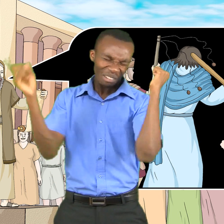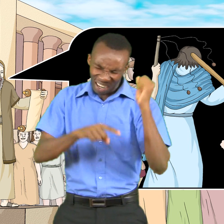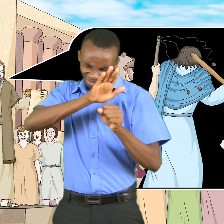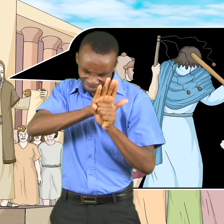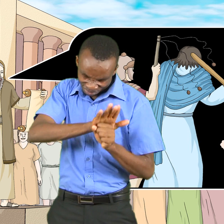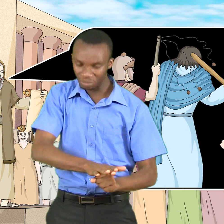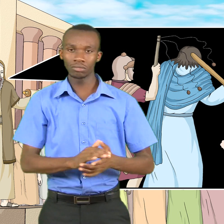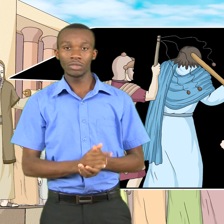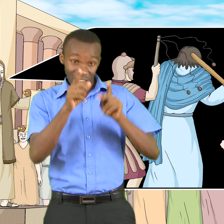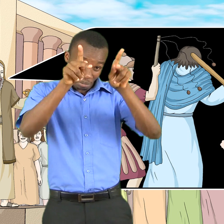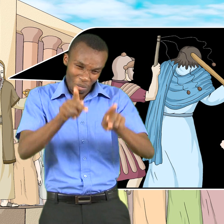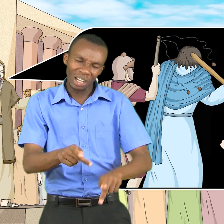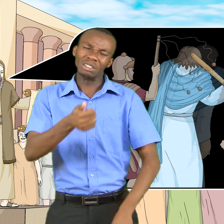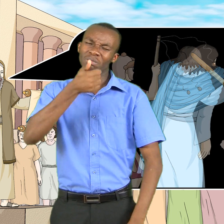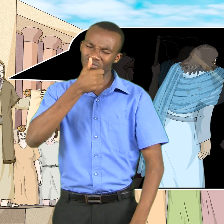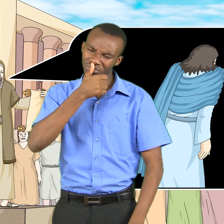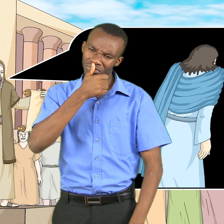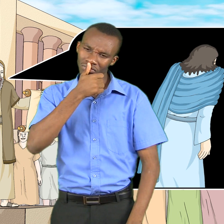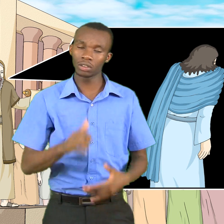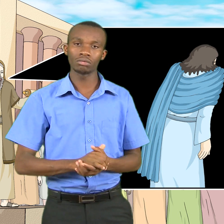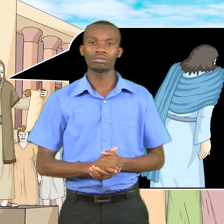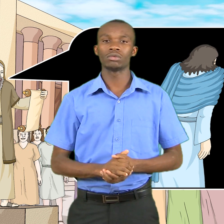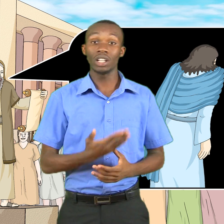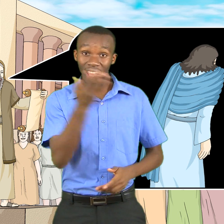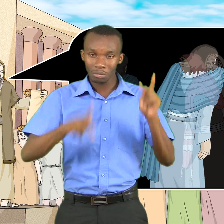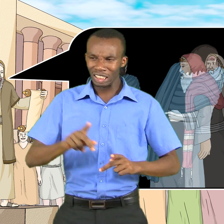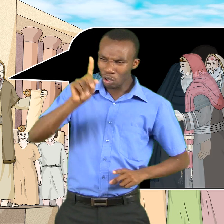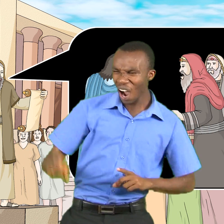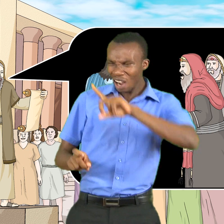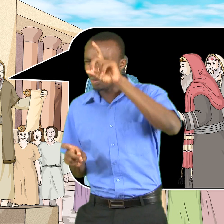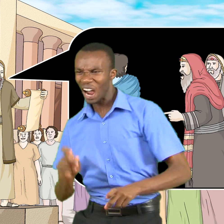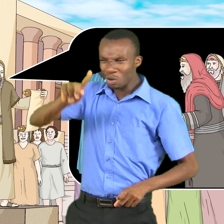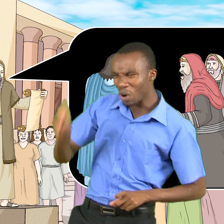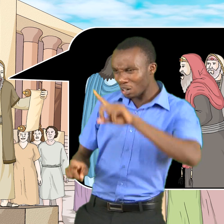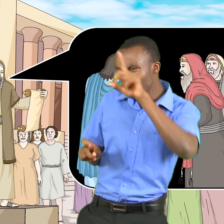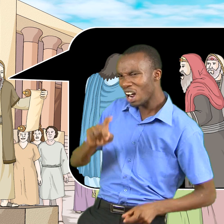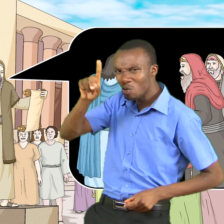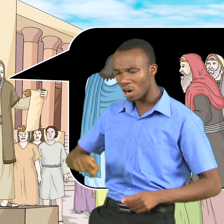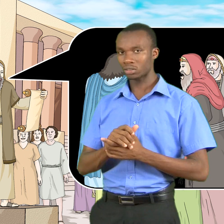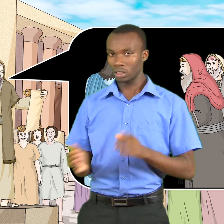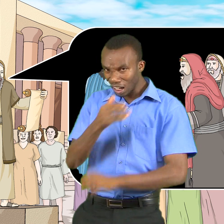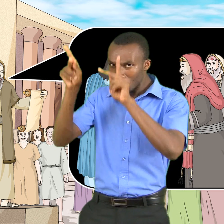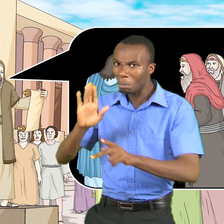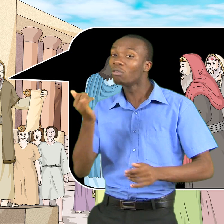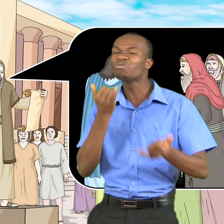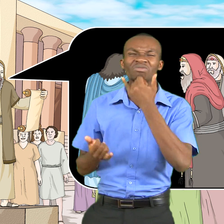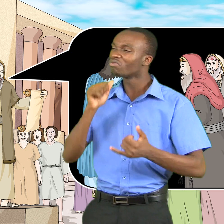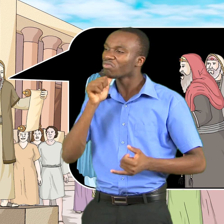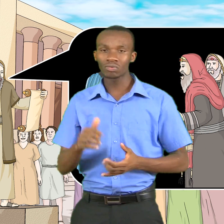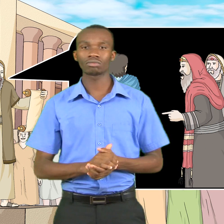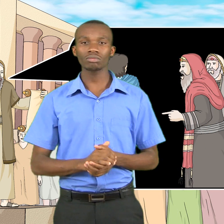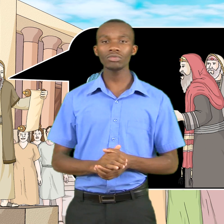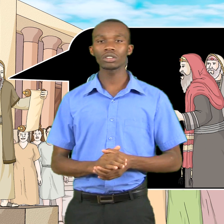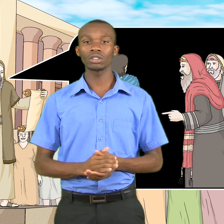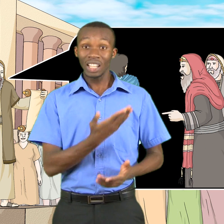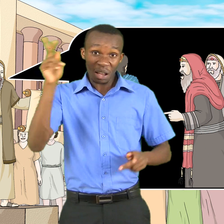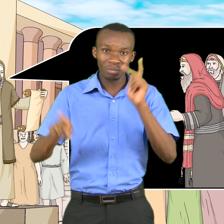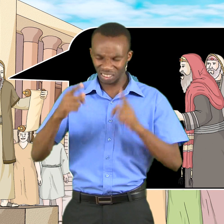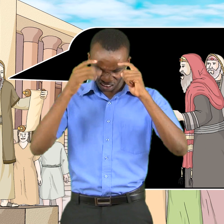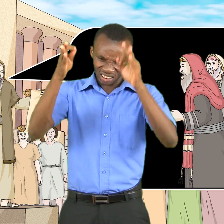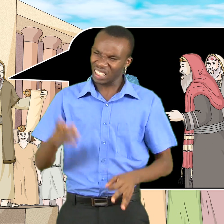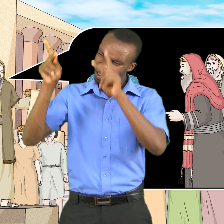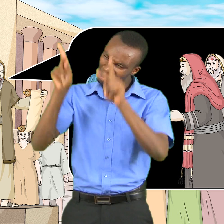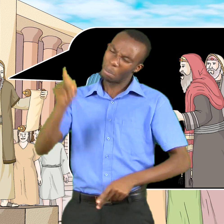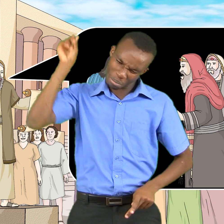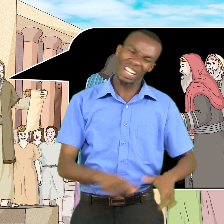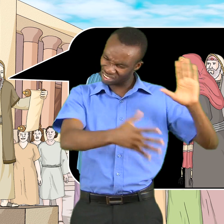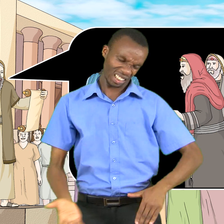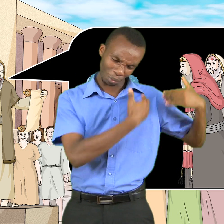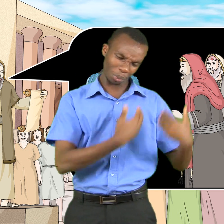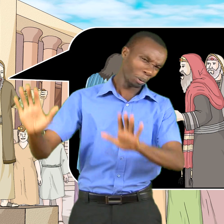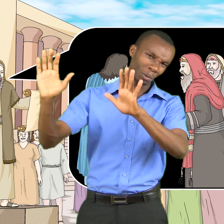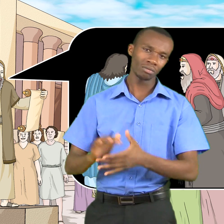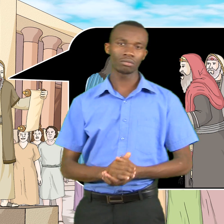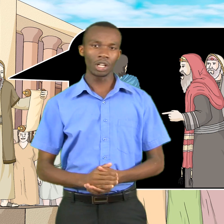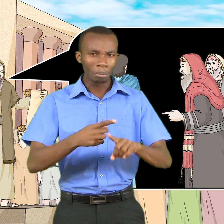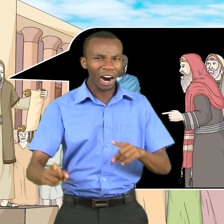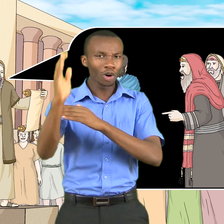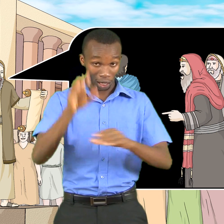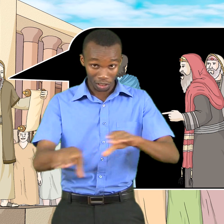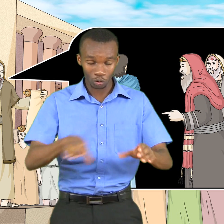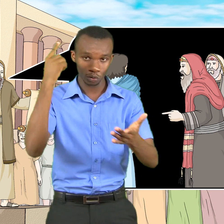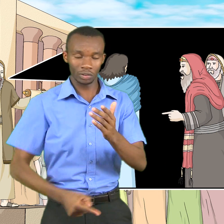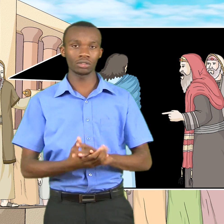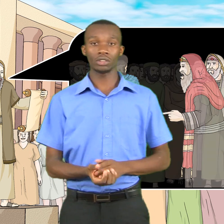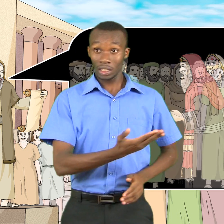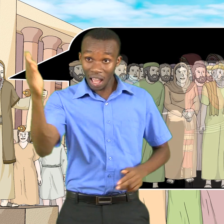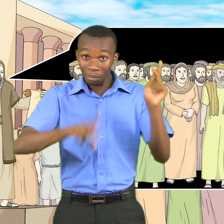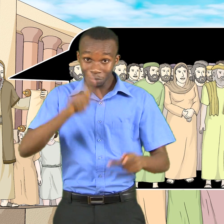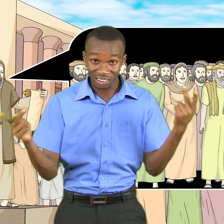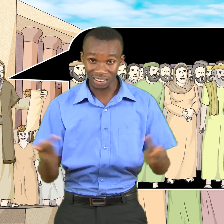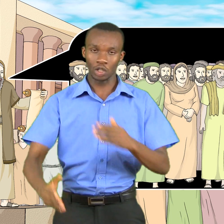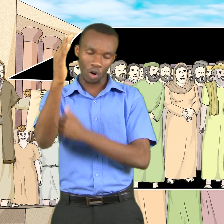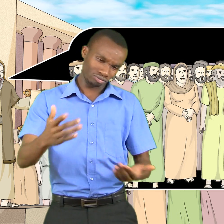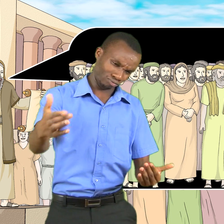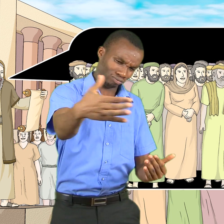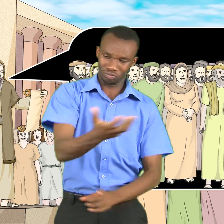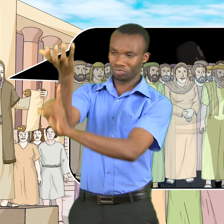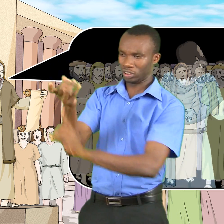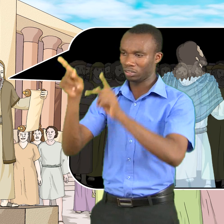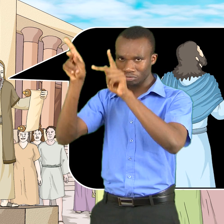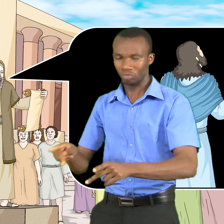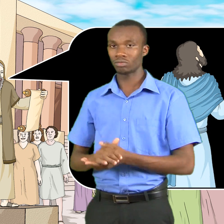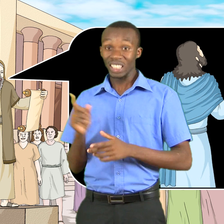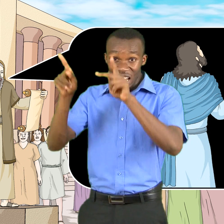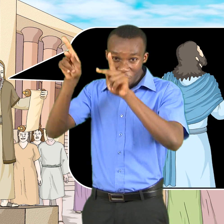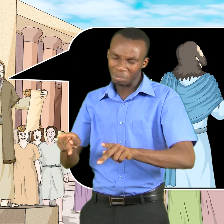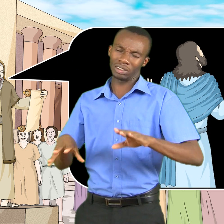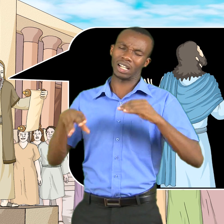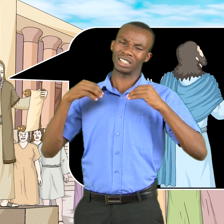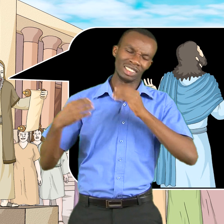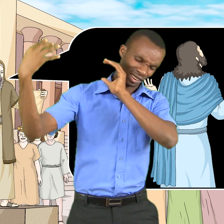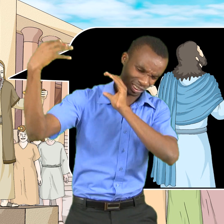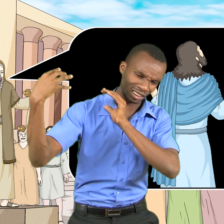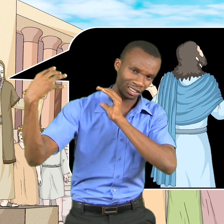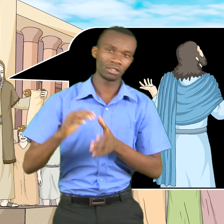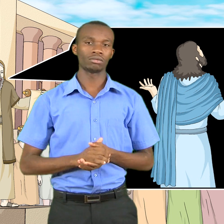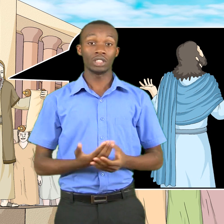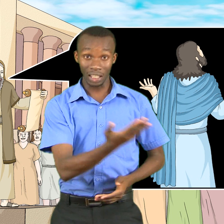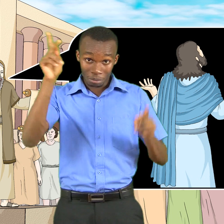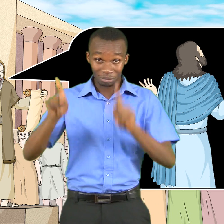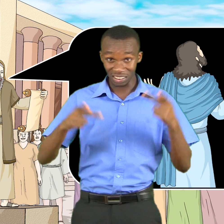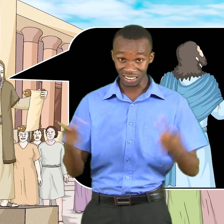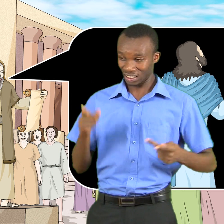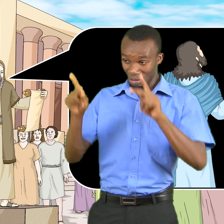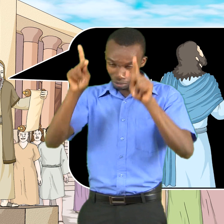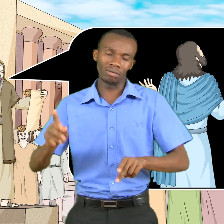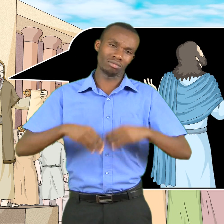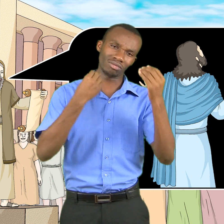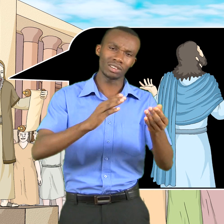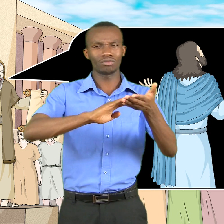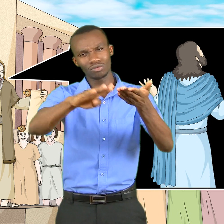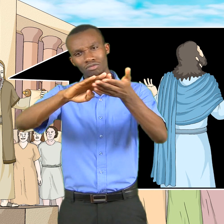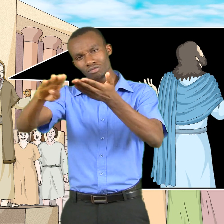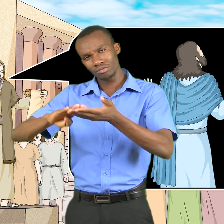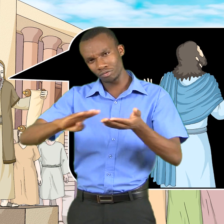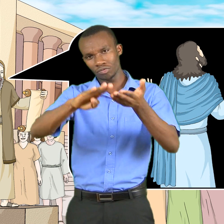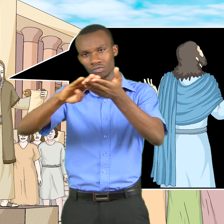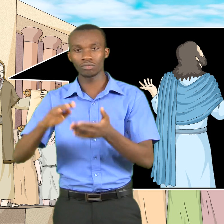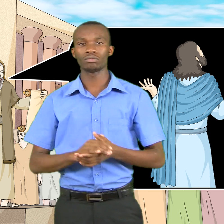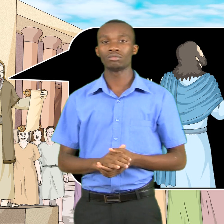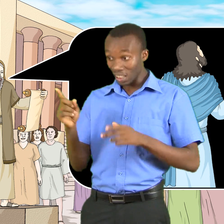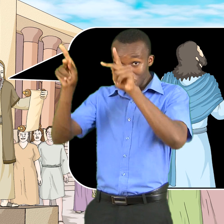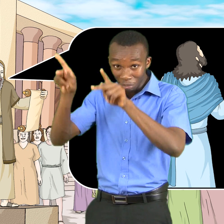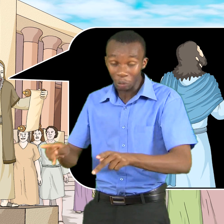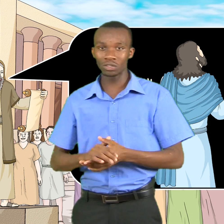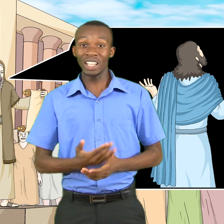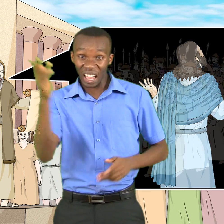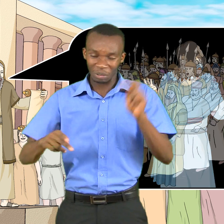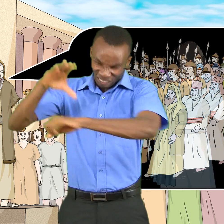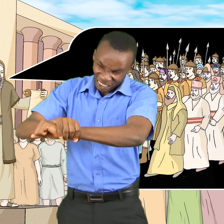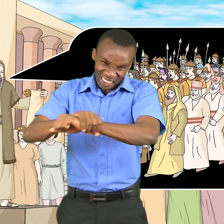He was led like a lamb to the slaughter, and as a sheep before her shearers is silent, so He did not open His mouth.